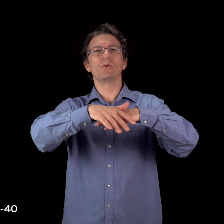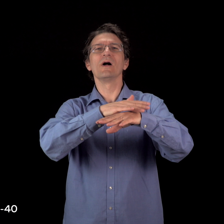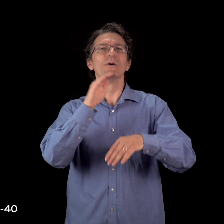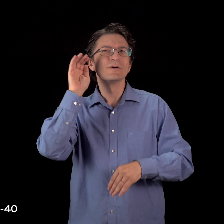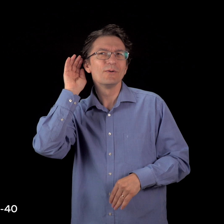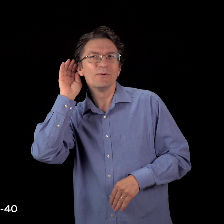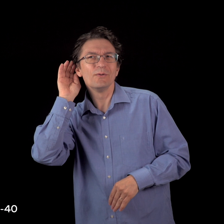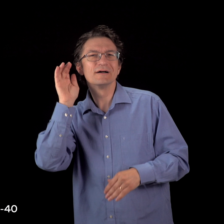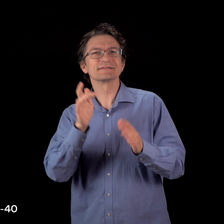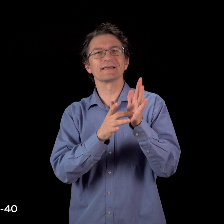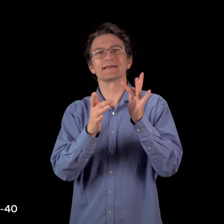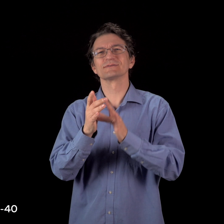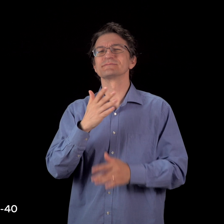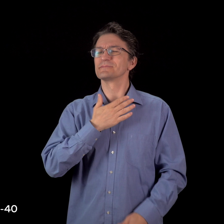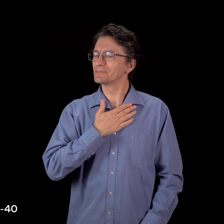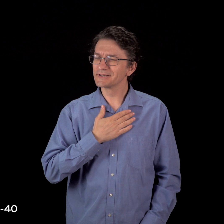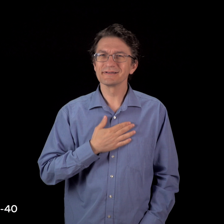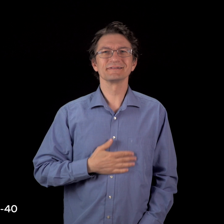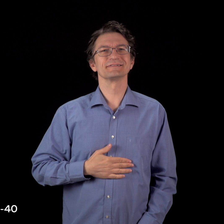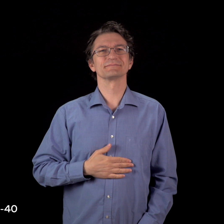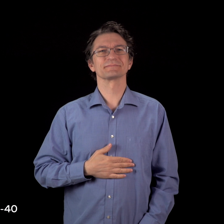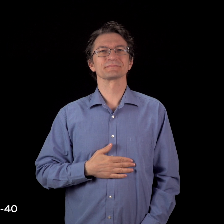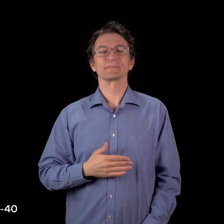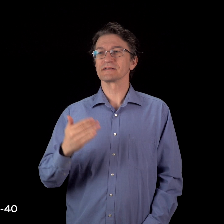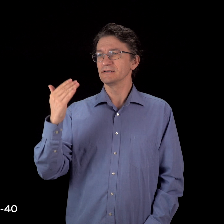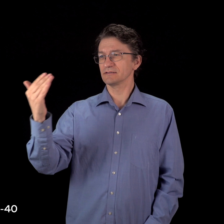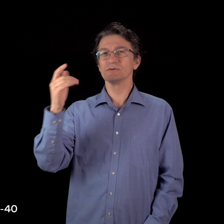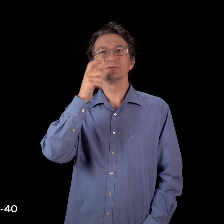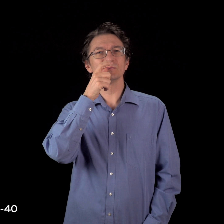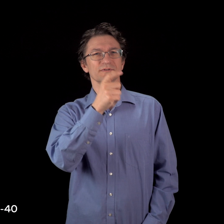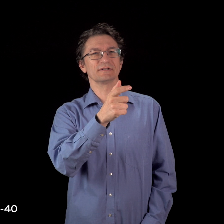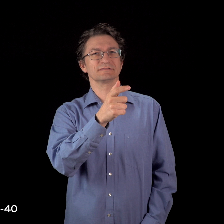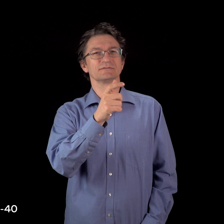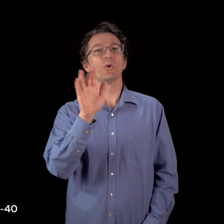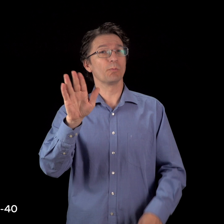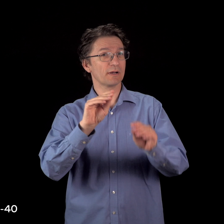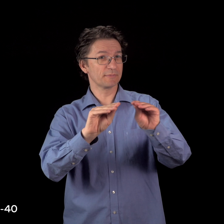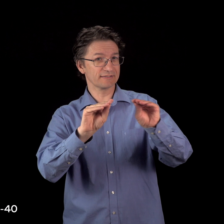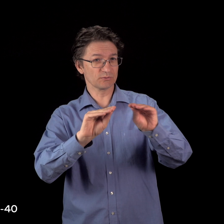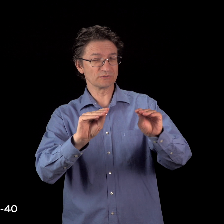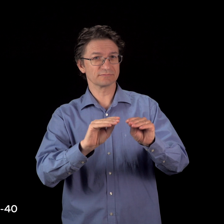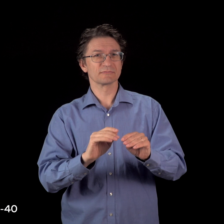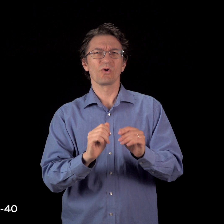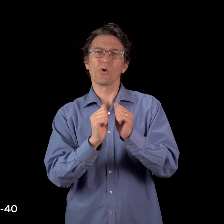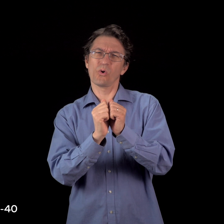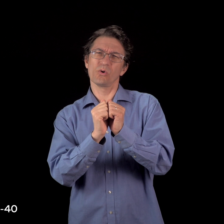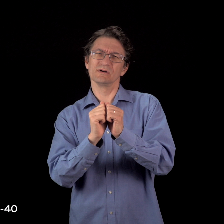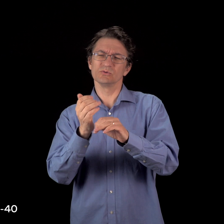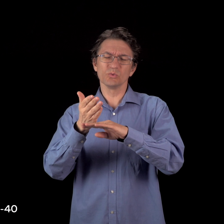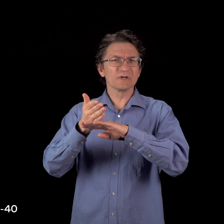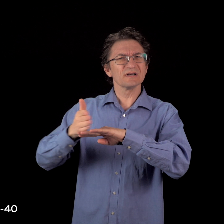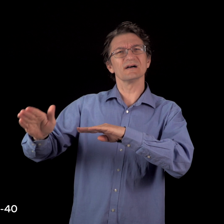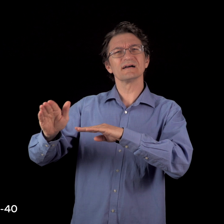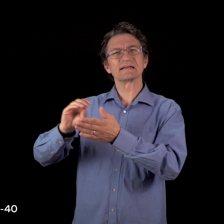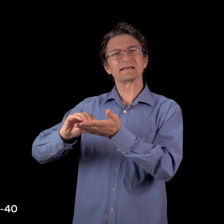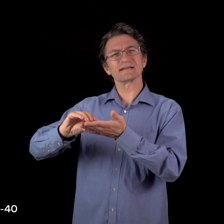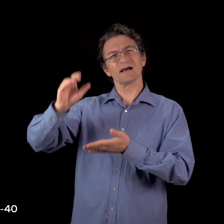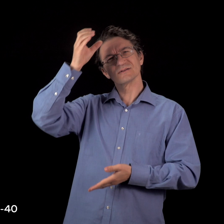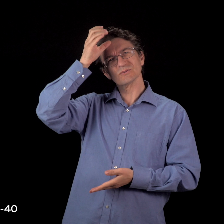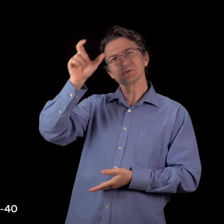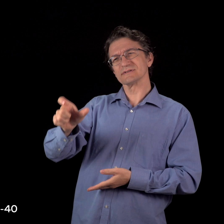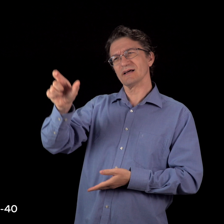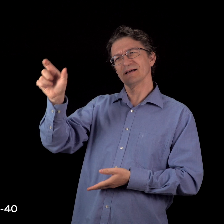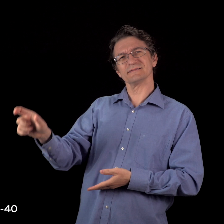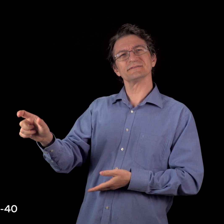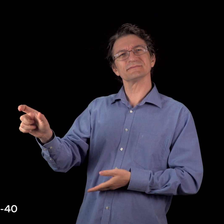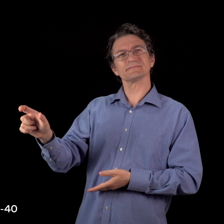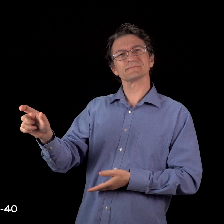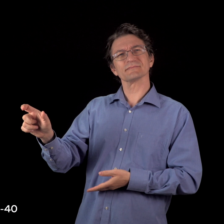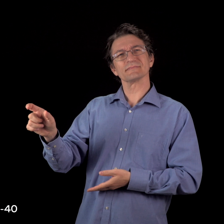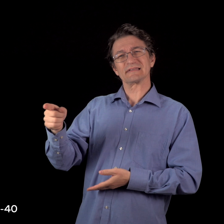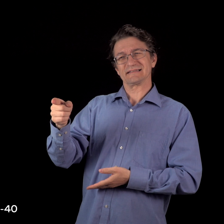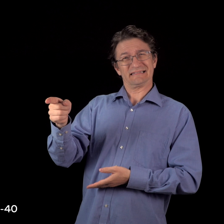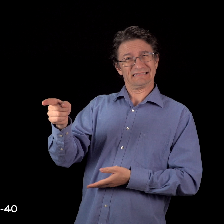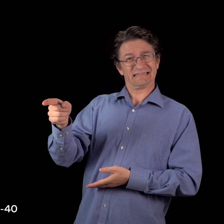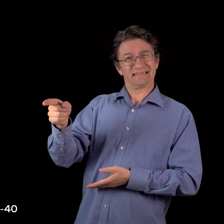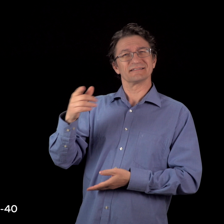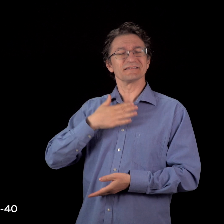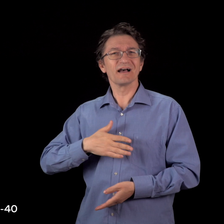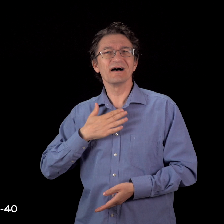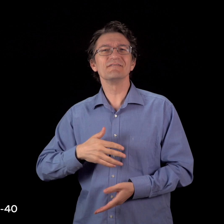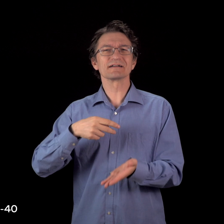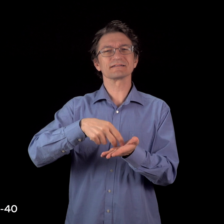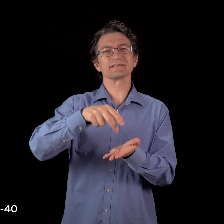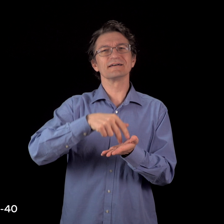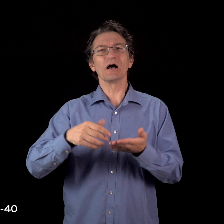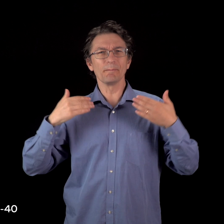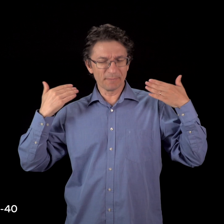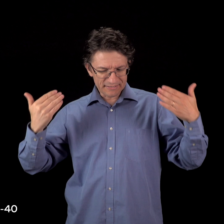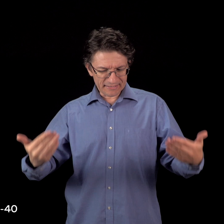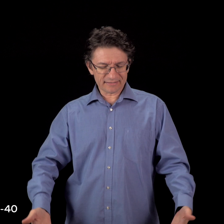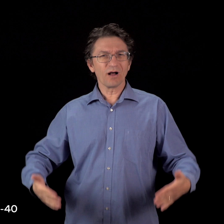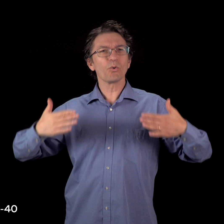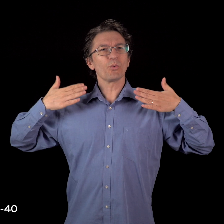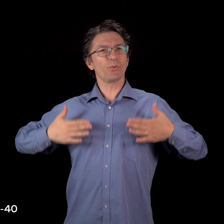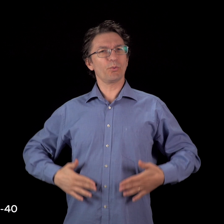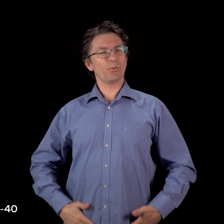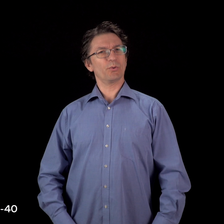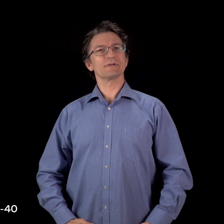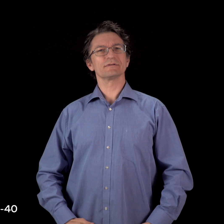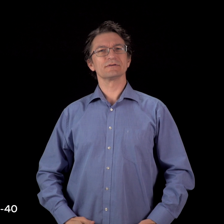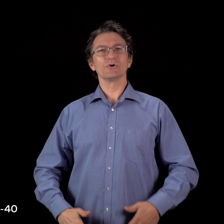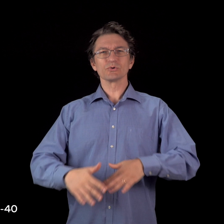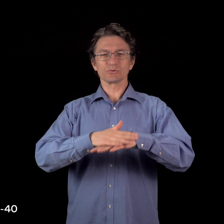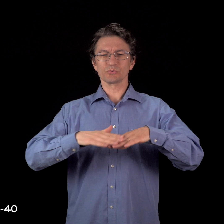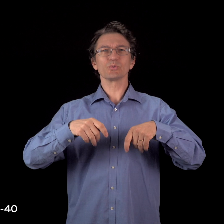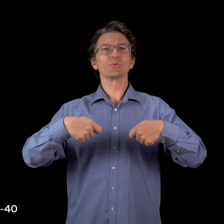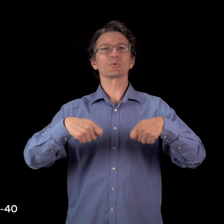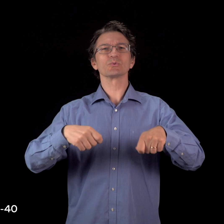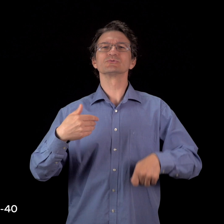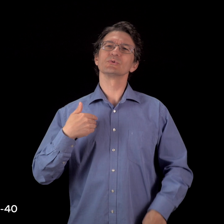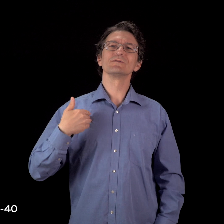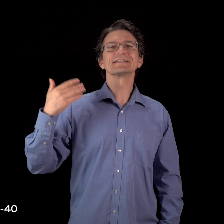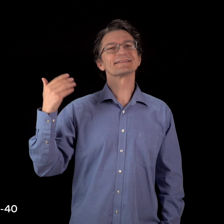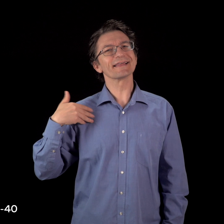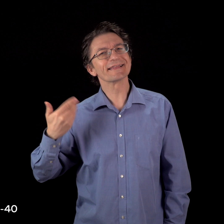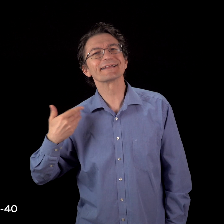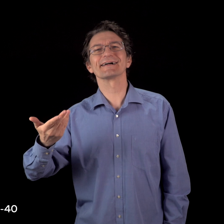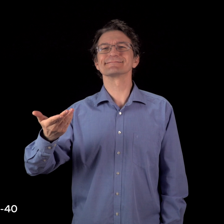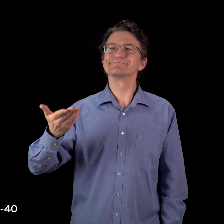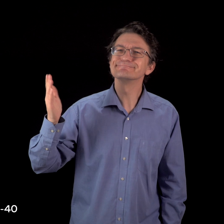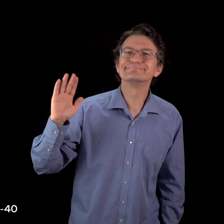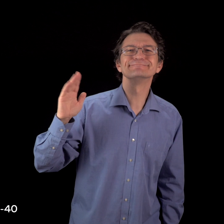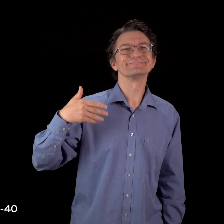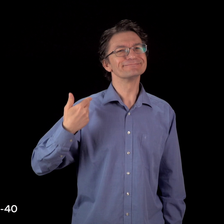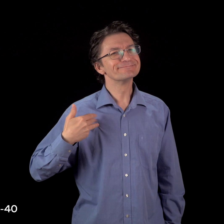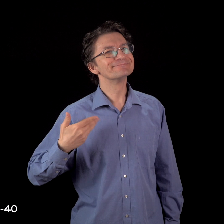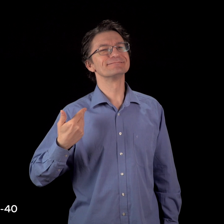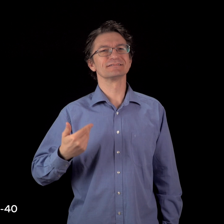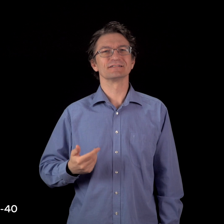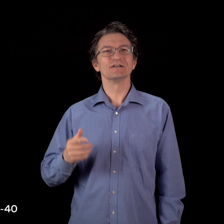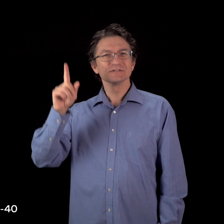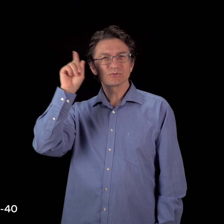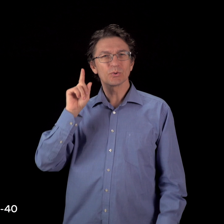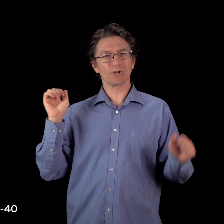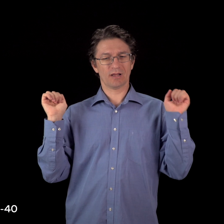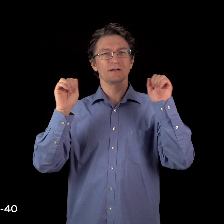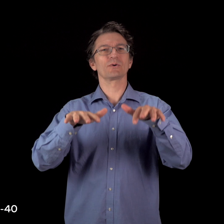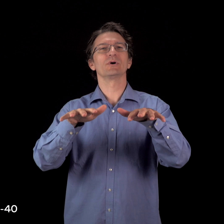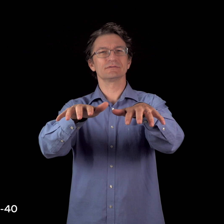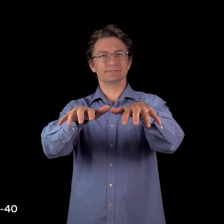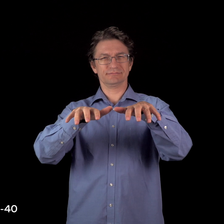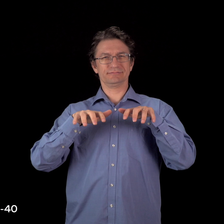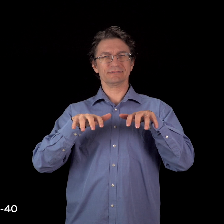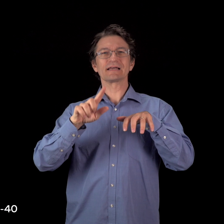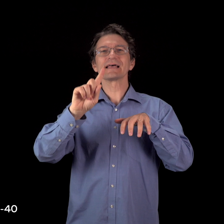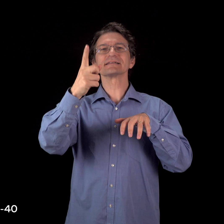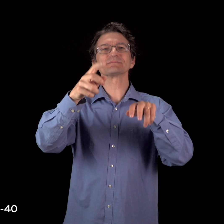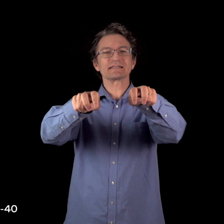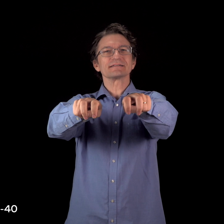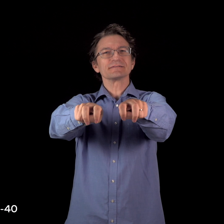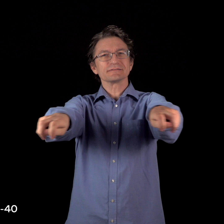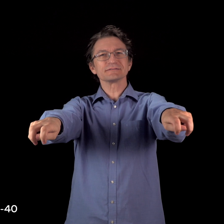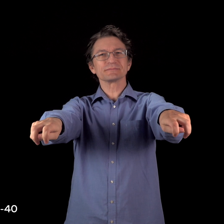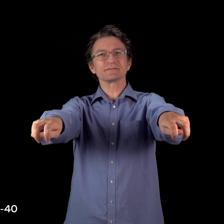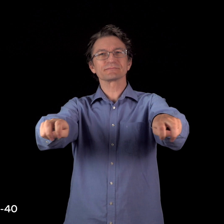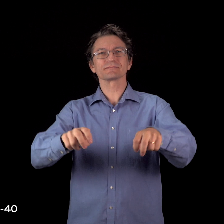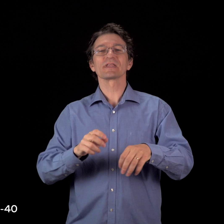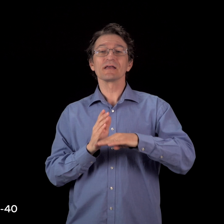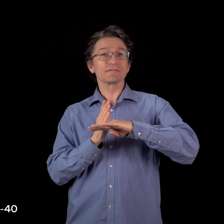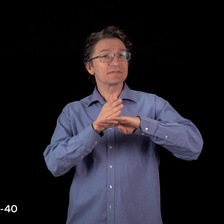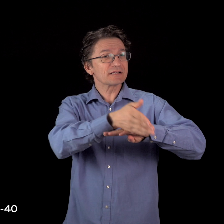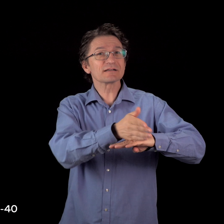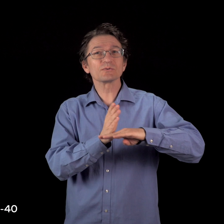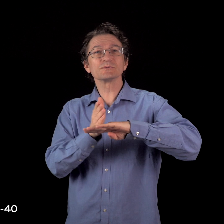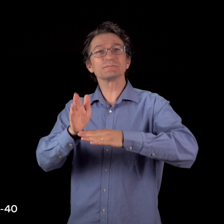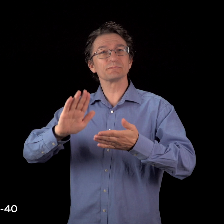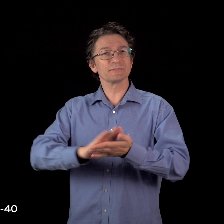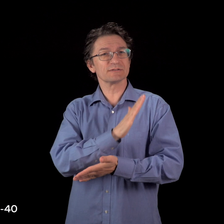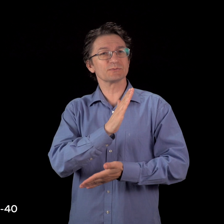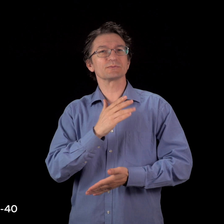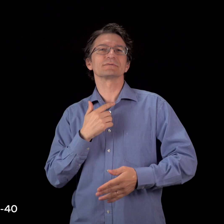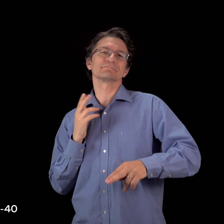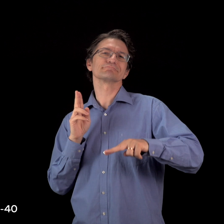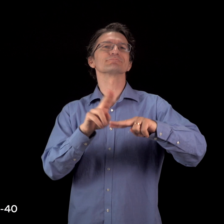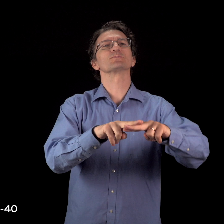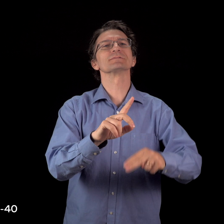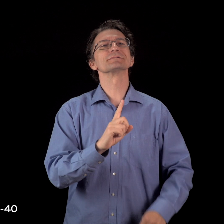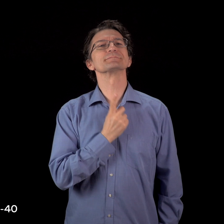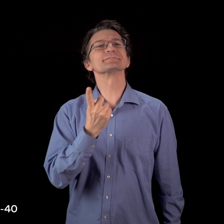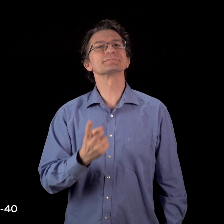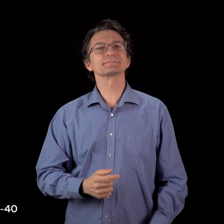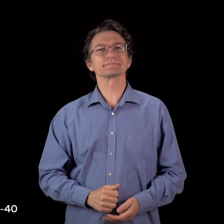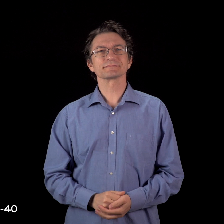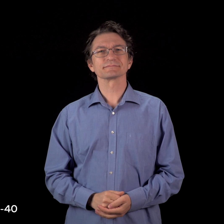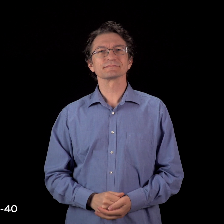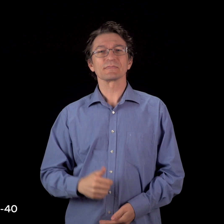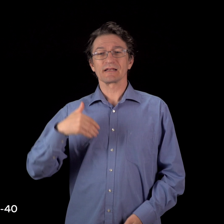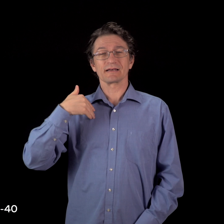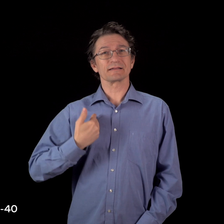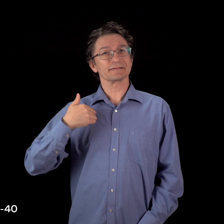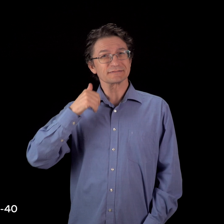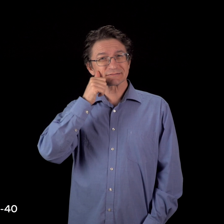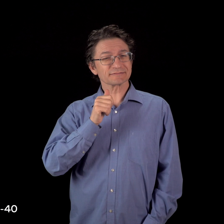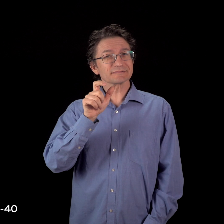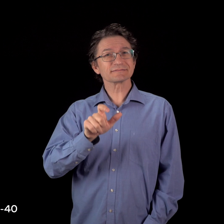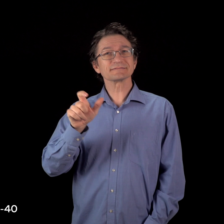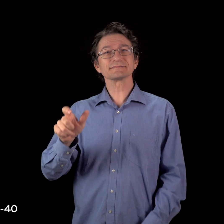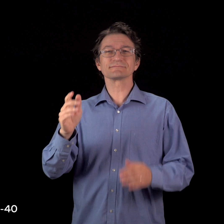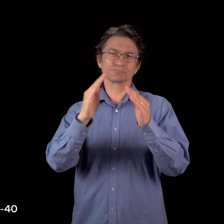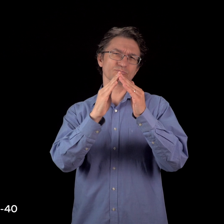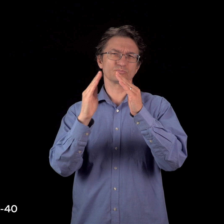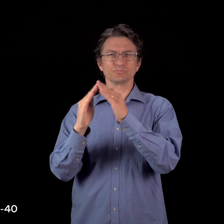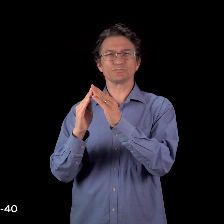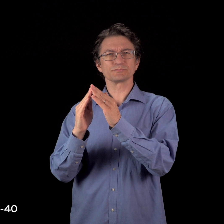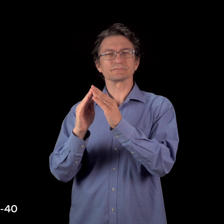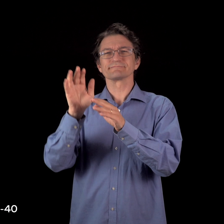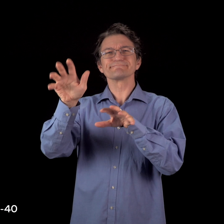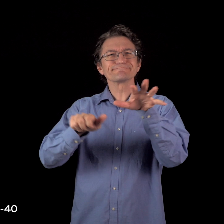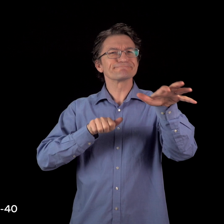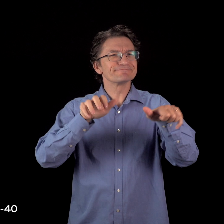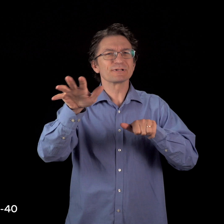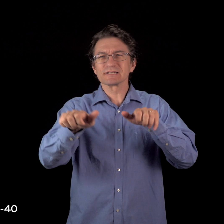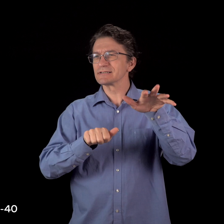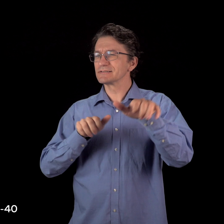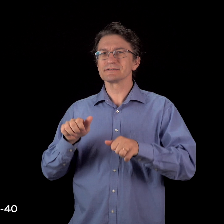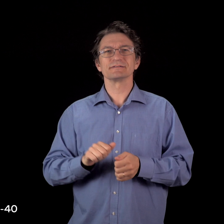They like to walk around in long robes, to receive greetings in the marketplaces, and to have the chief seats in the synagogues and the places of honor at banquets.